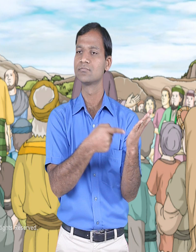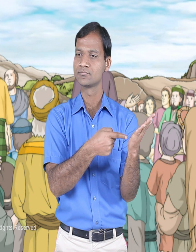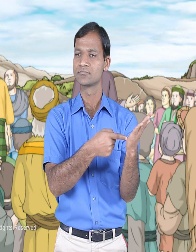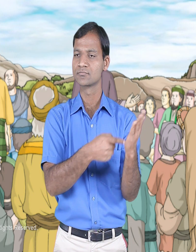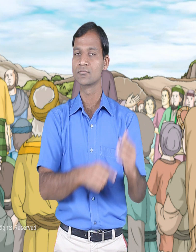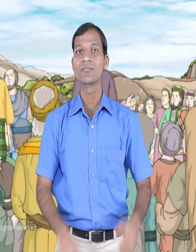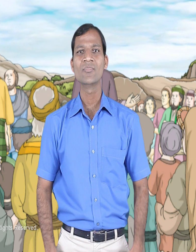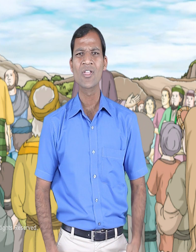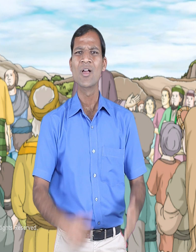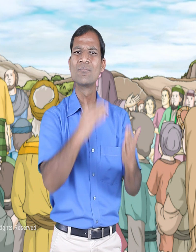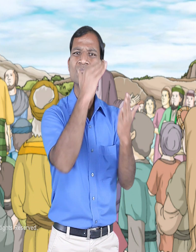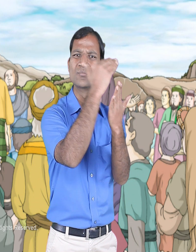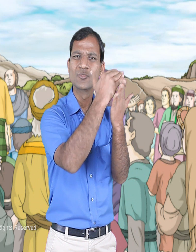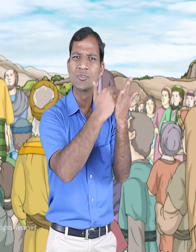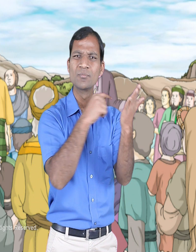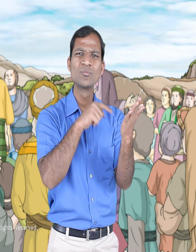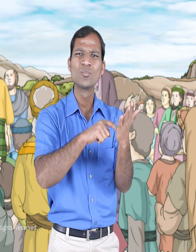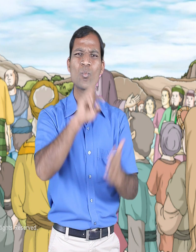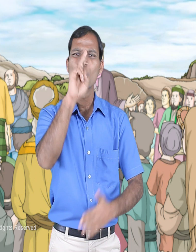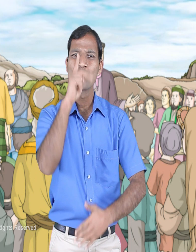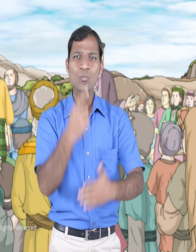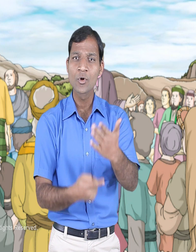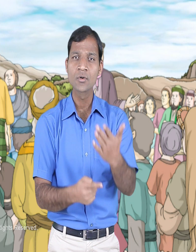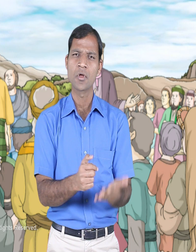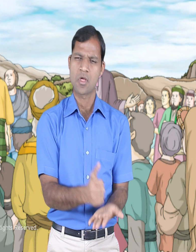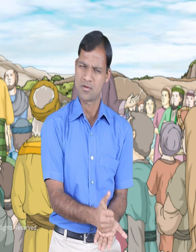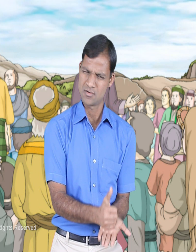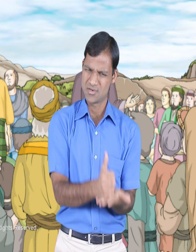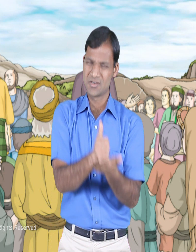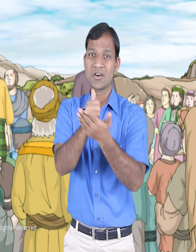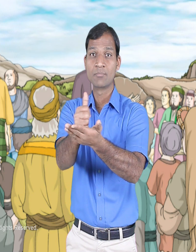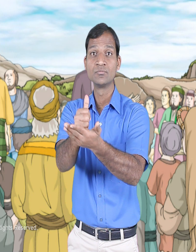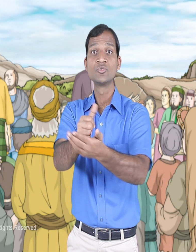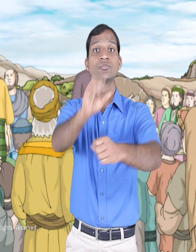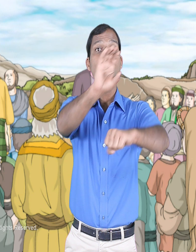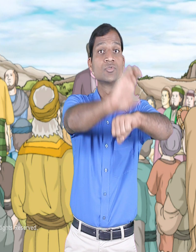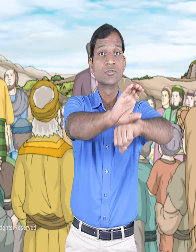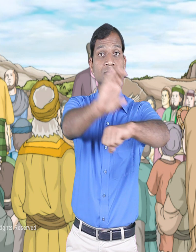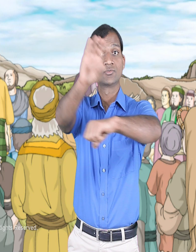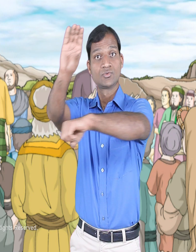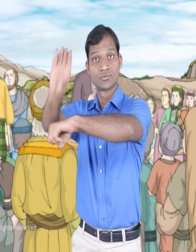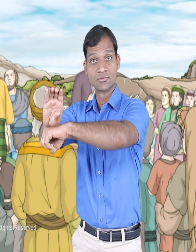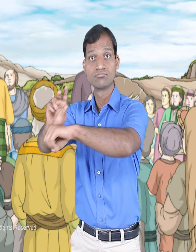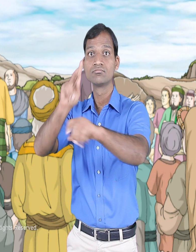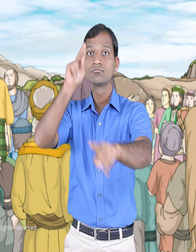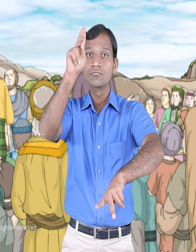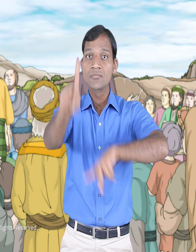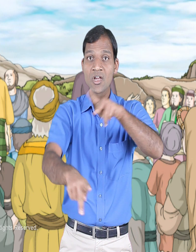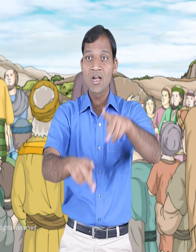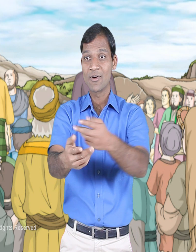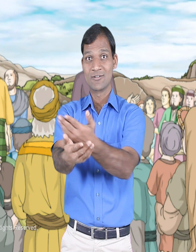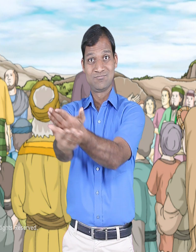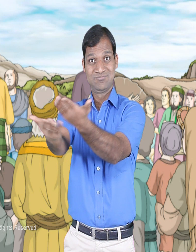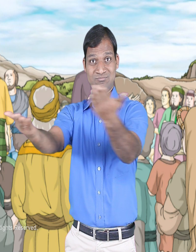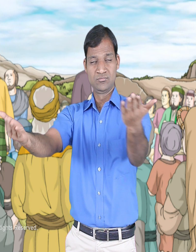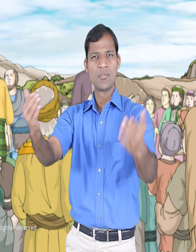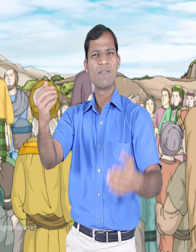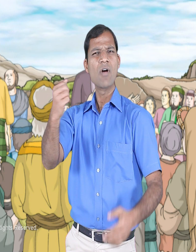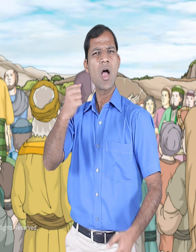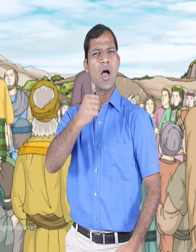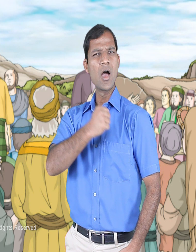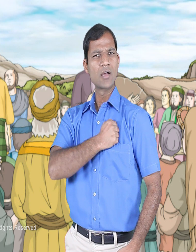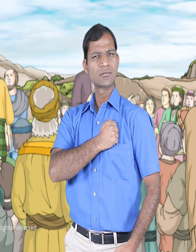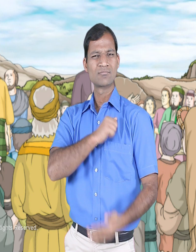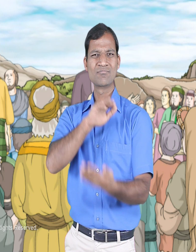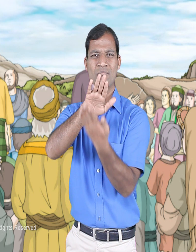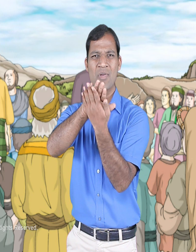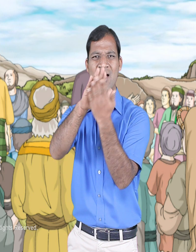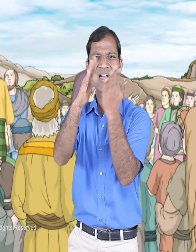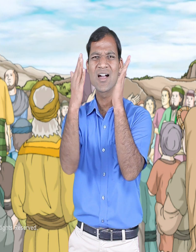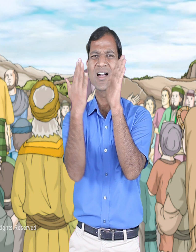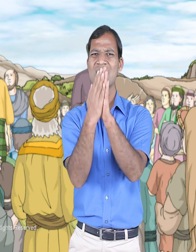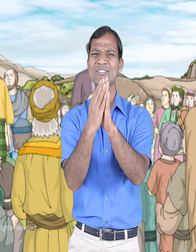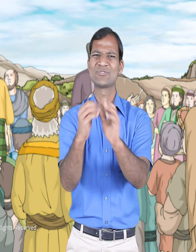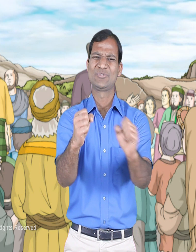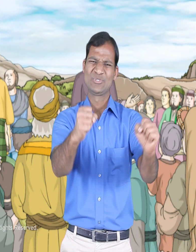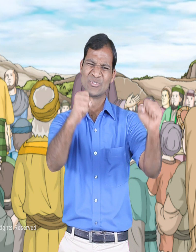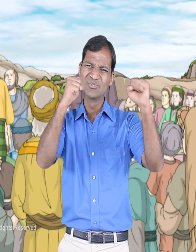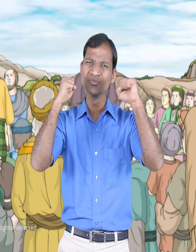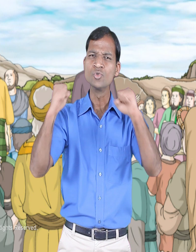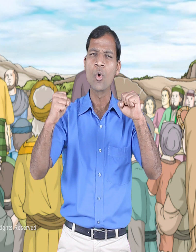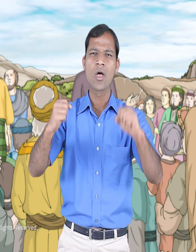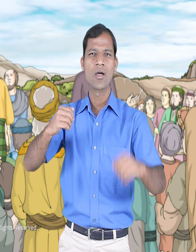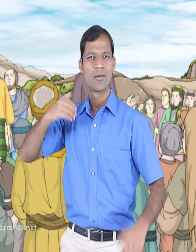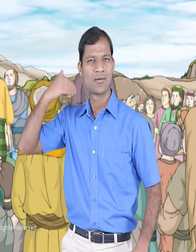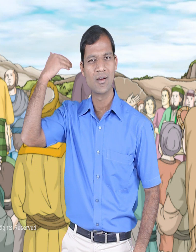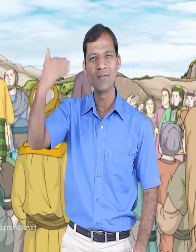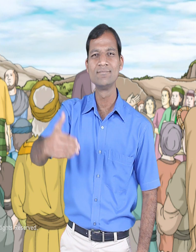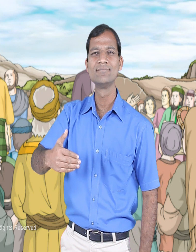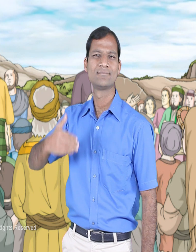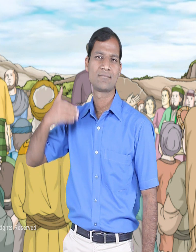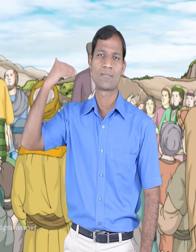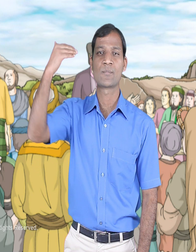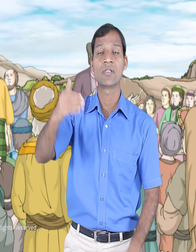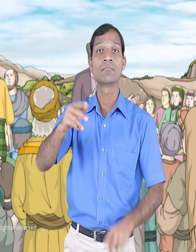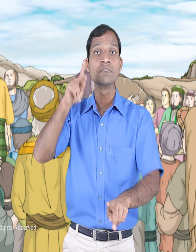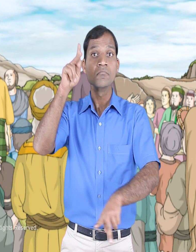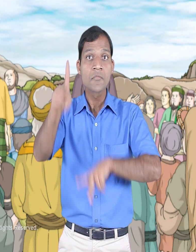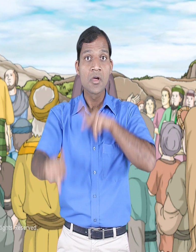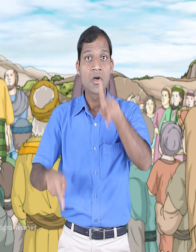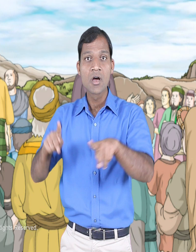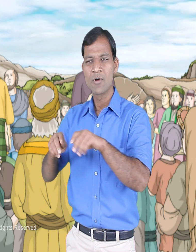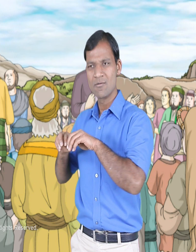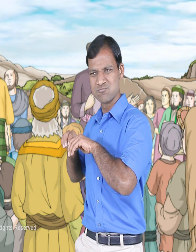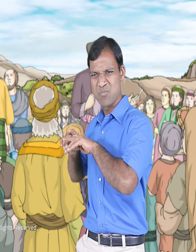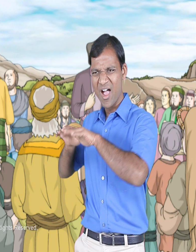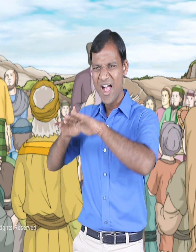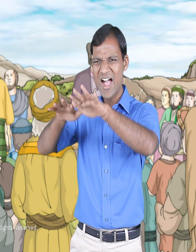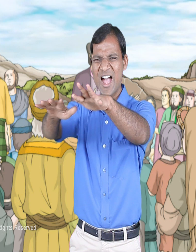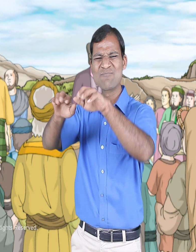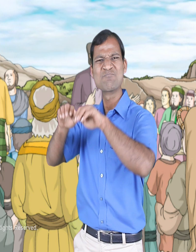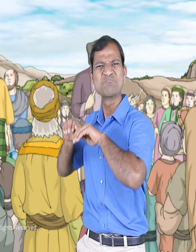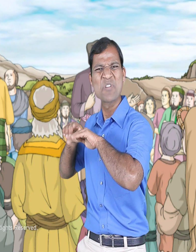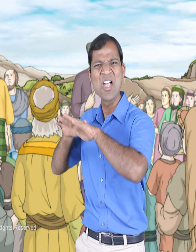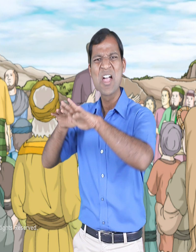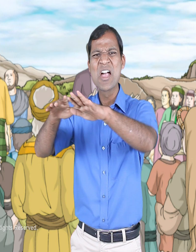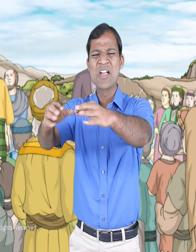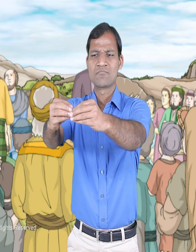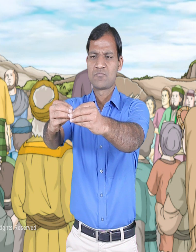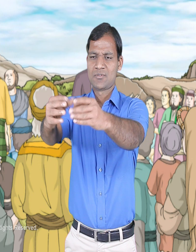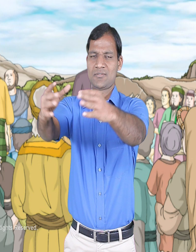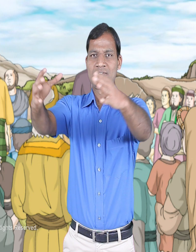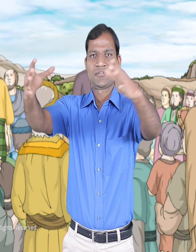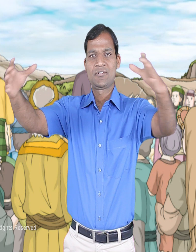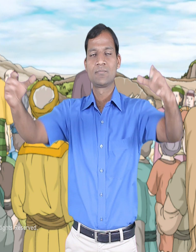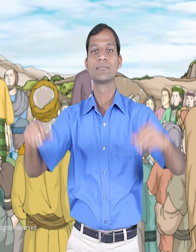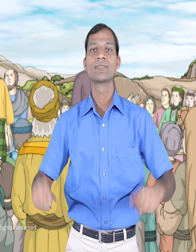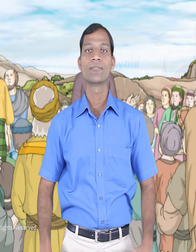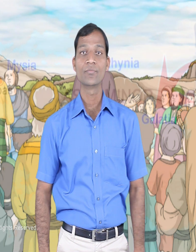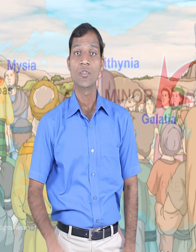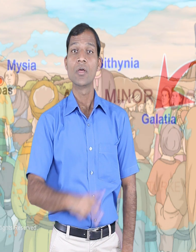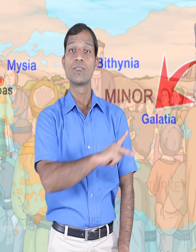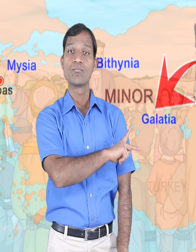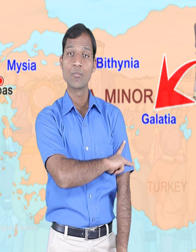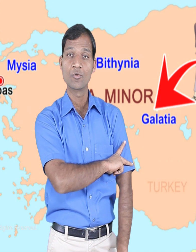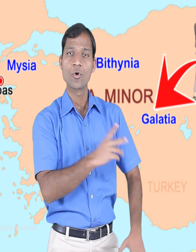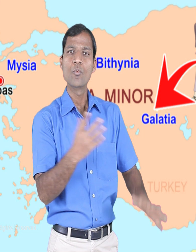So the churches were strengthened in the faith and grew daily in numbers.